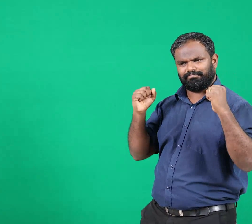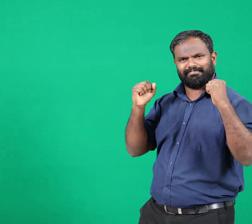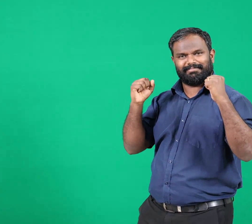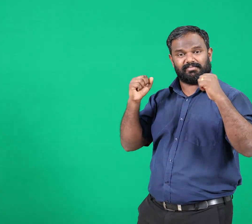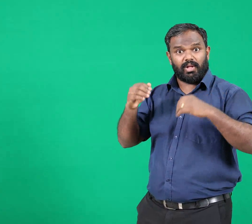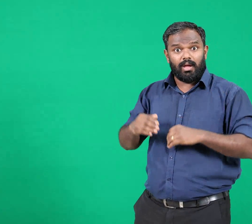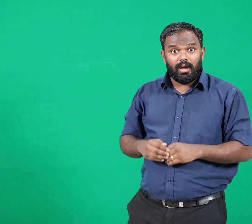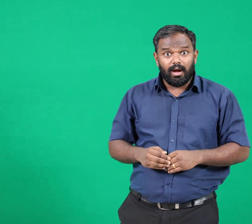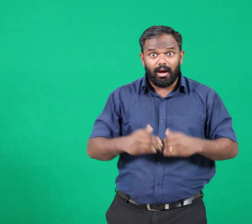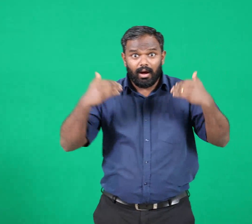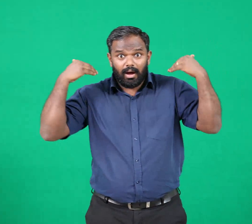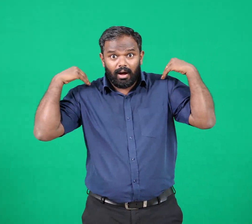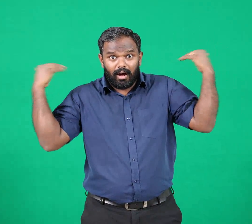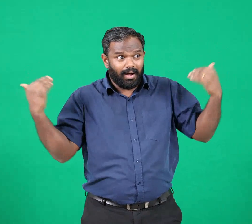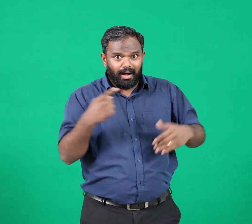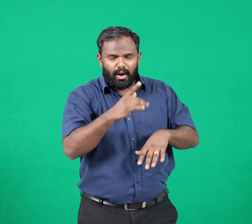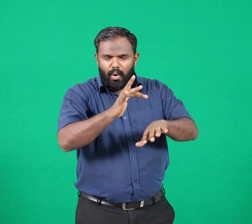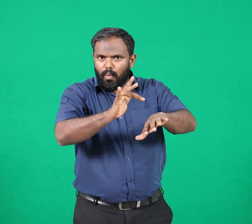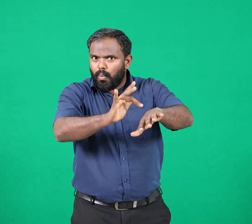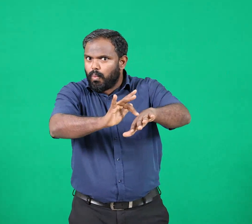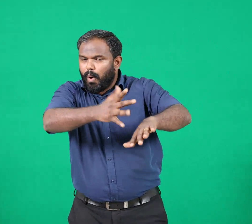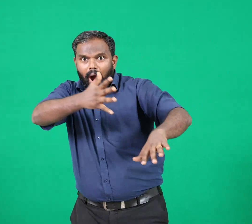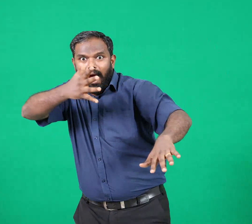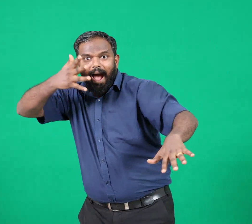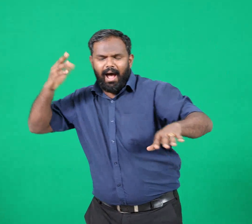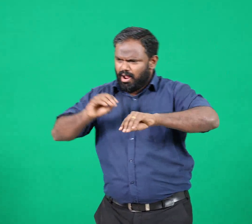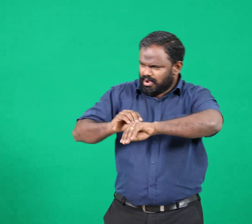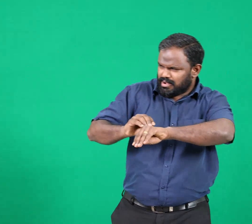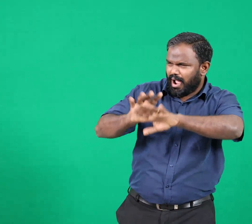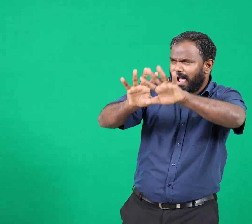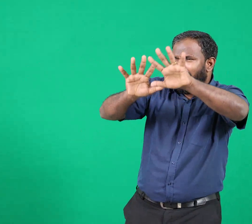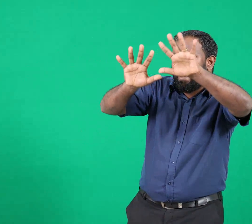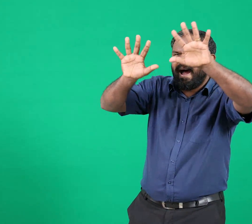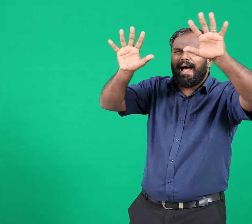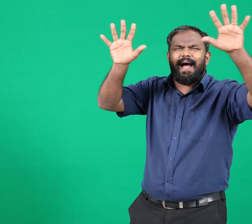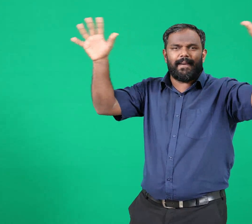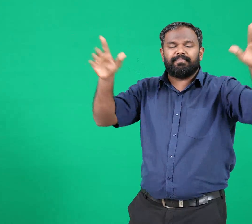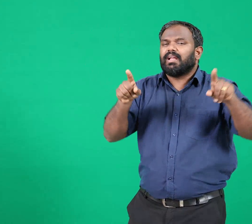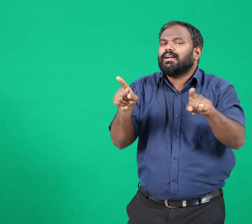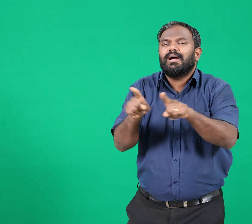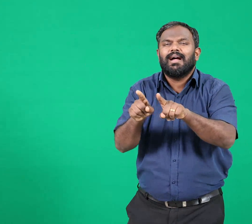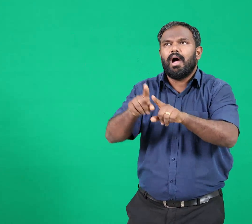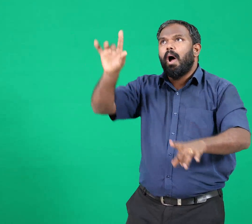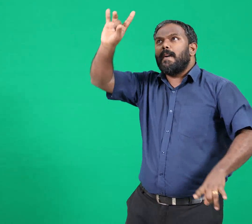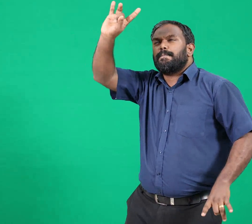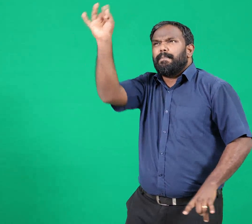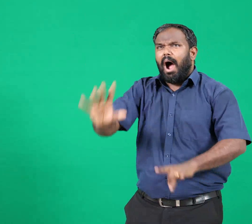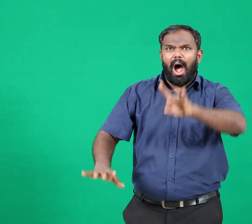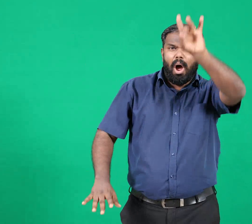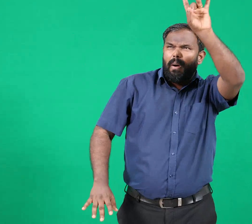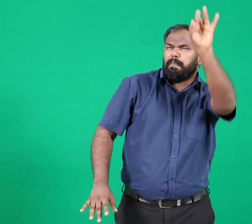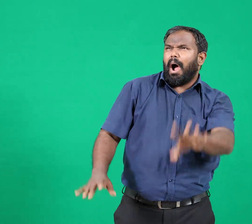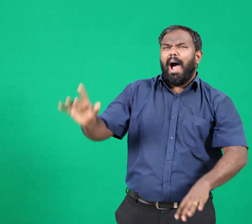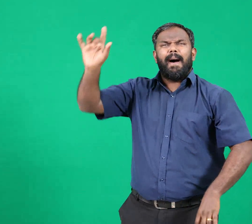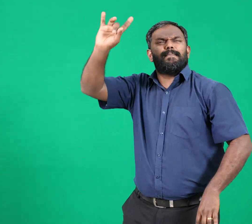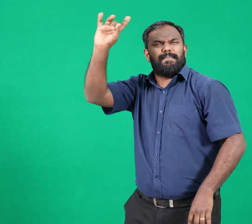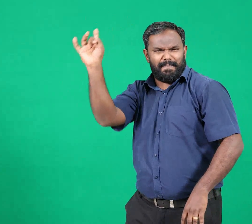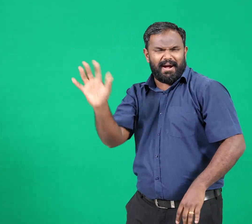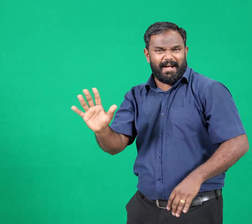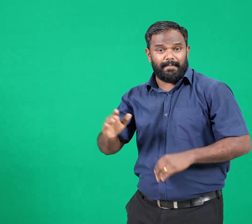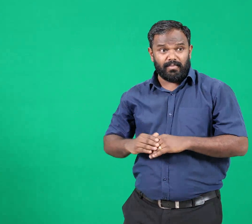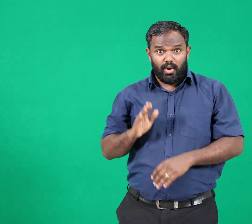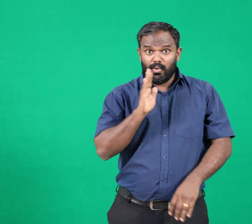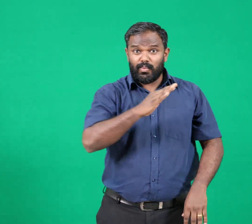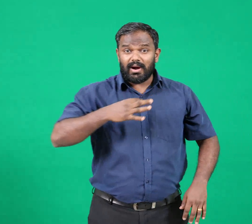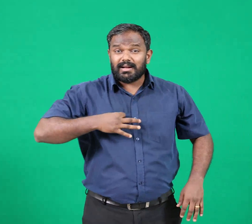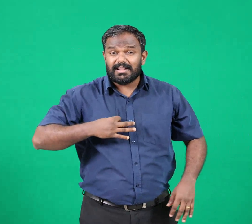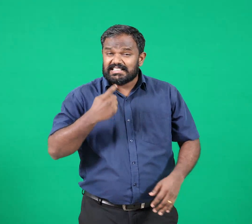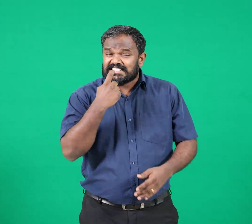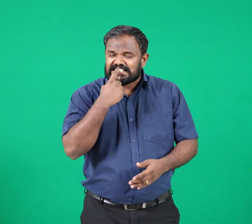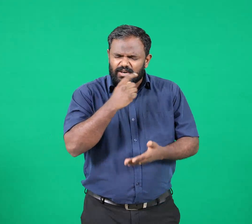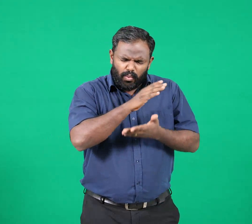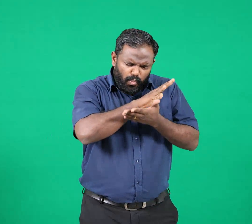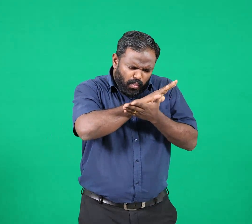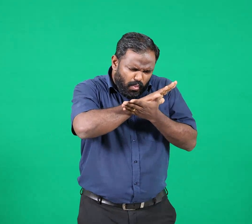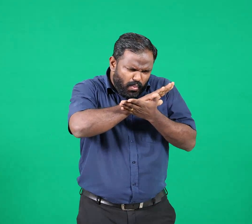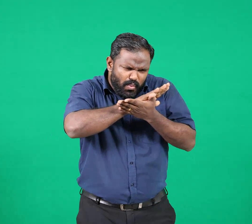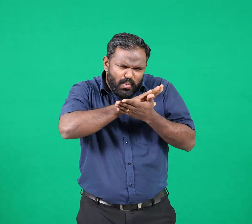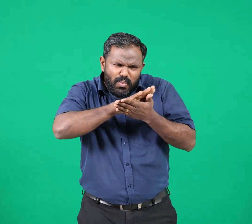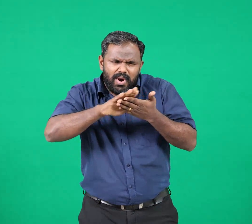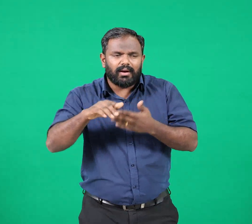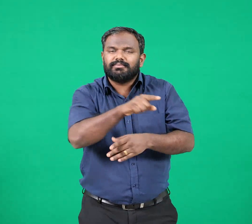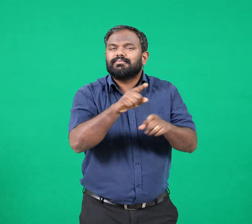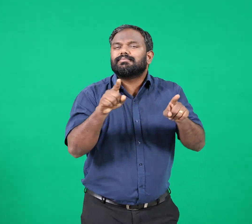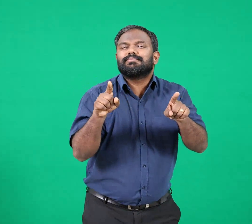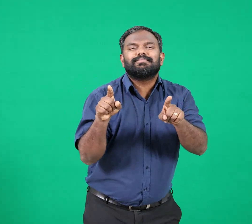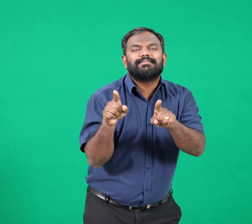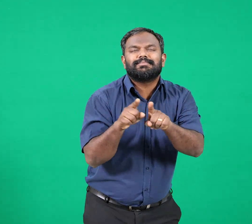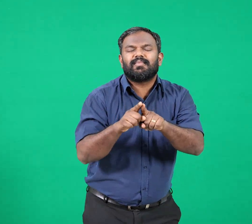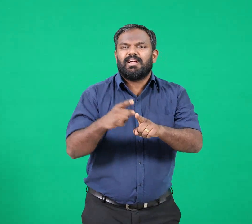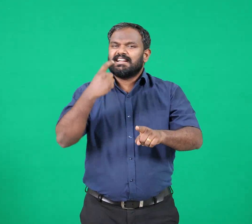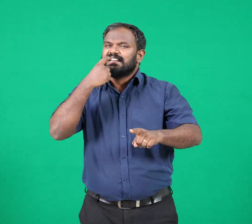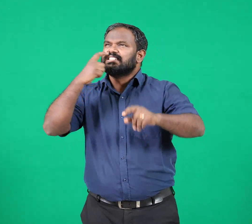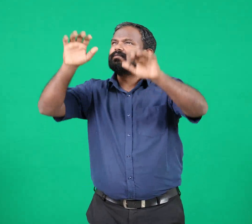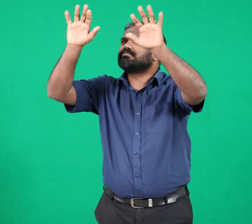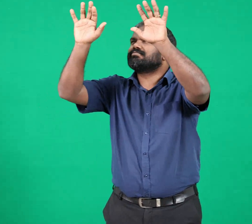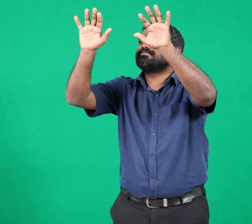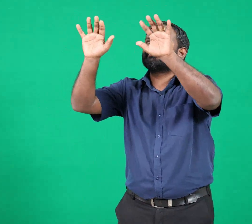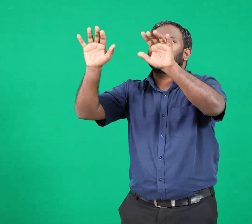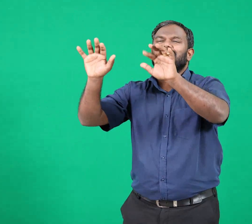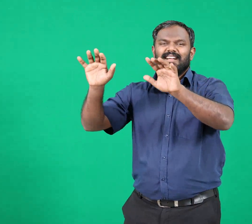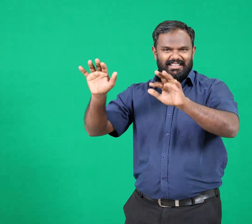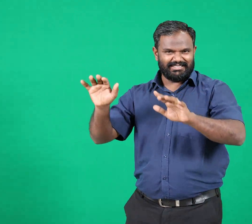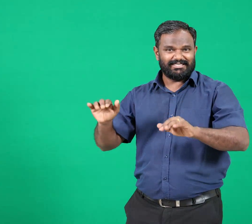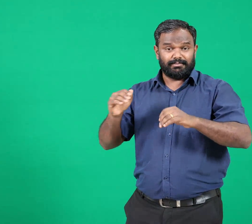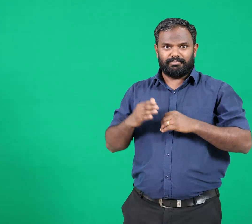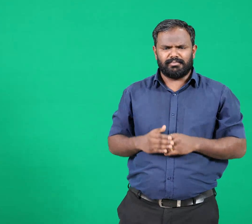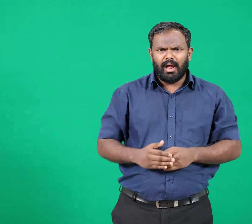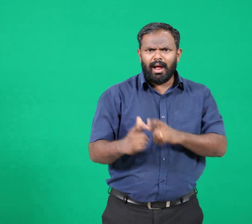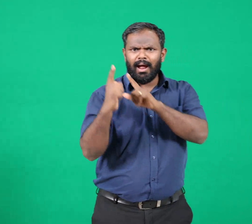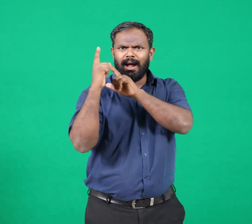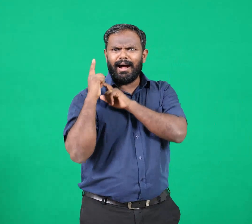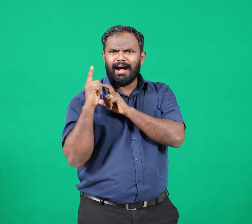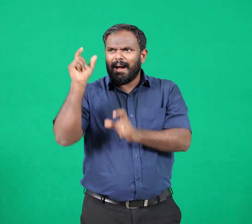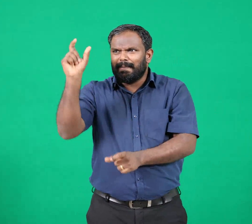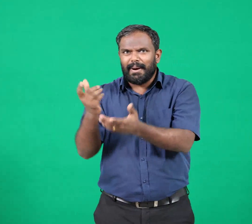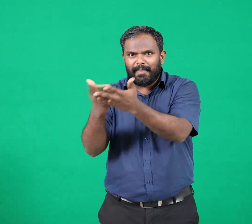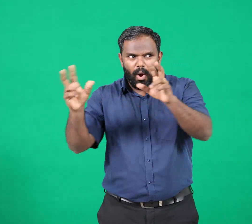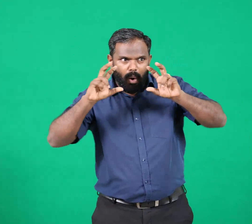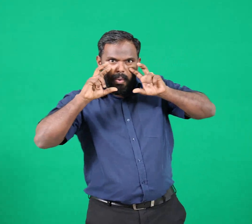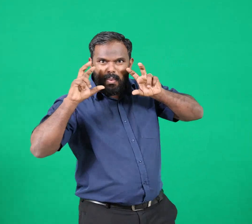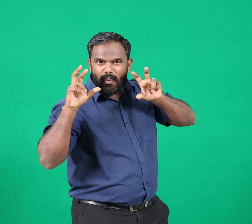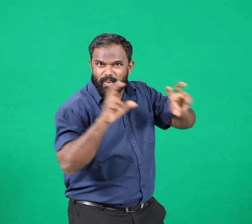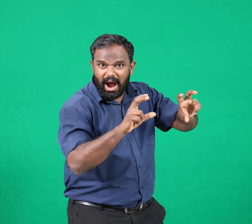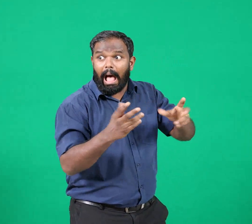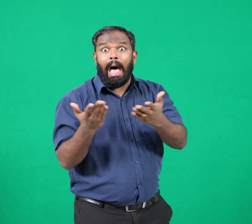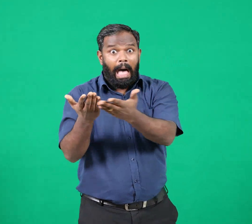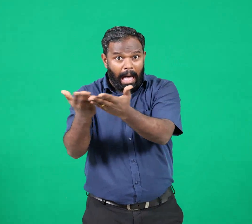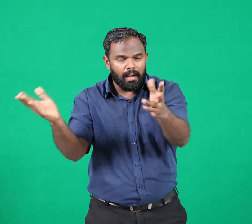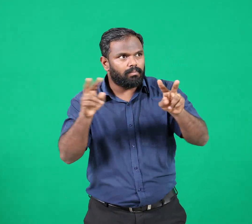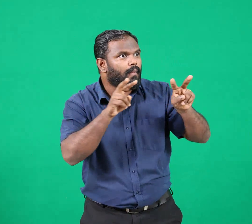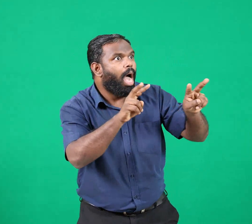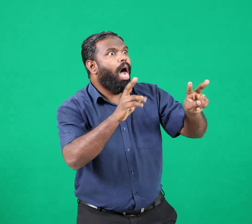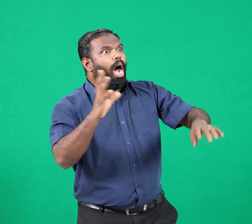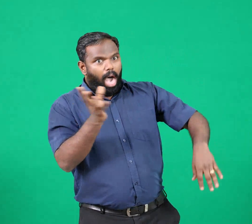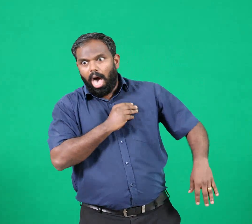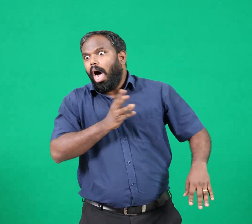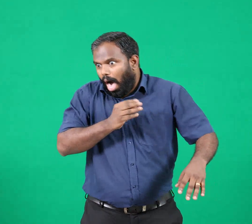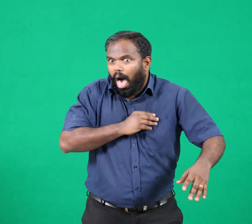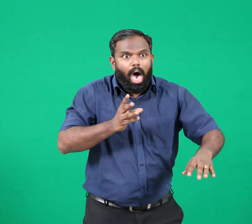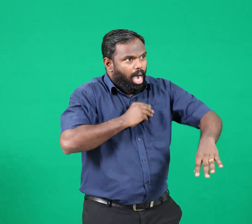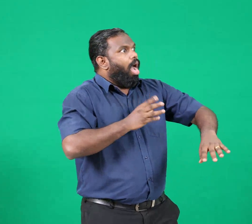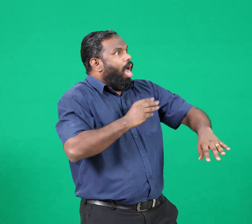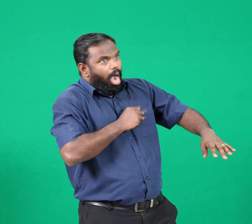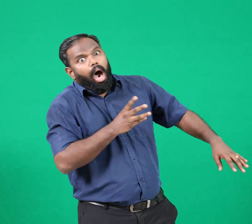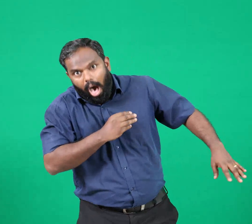His appearance was like lightning, and his clothes were white as snow.